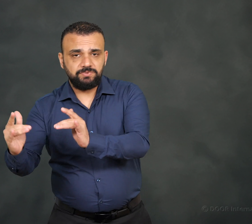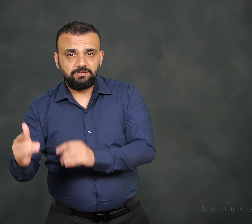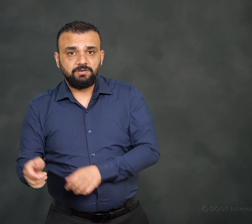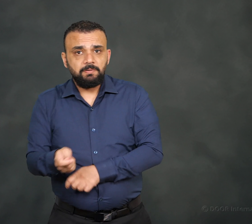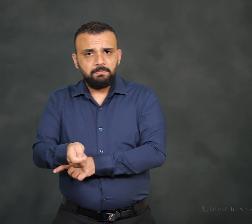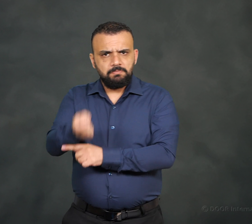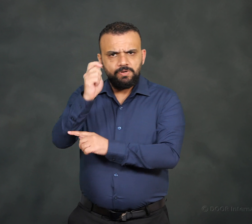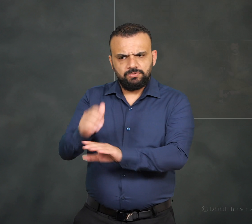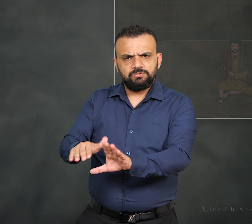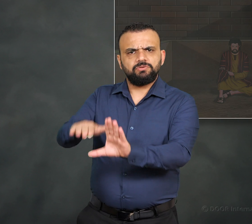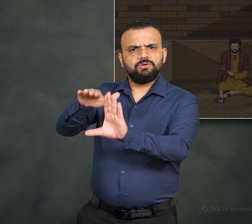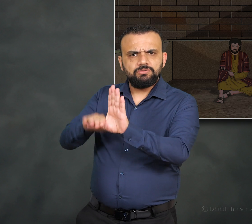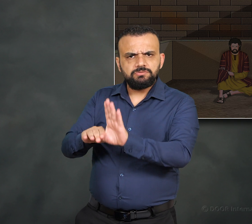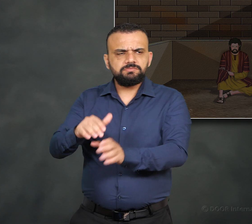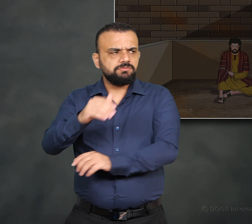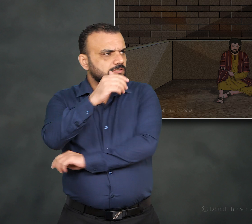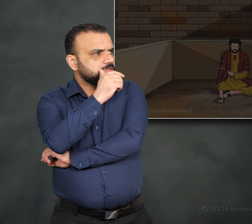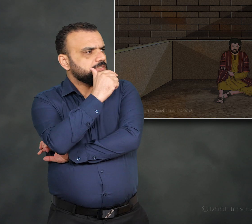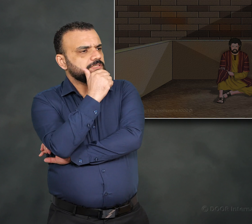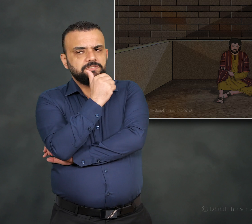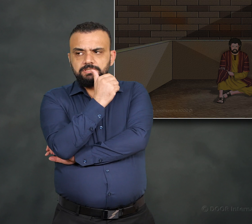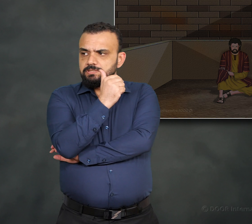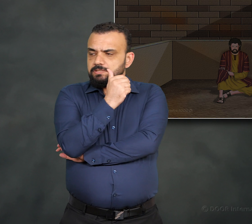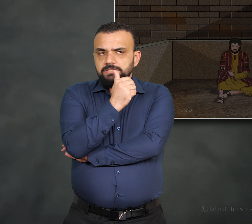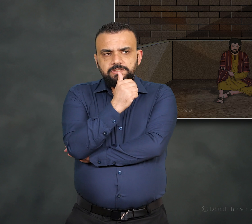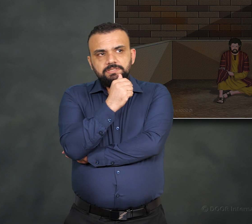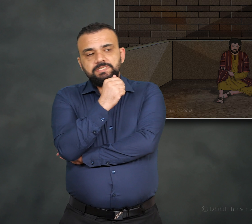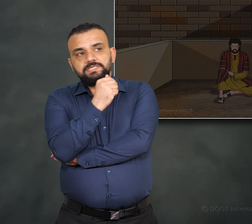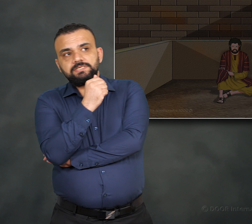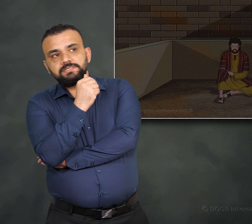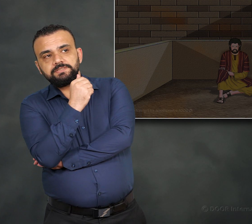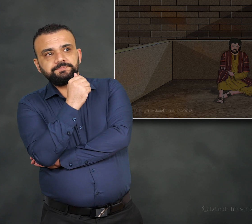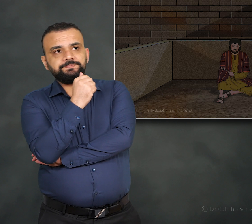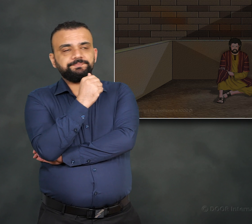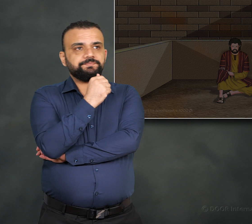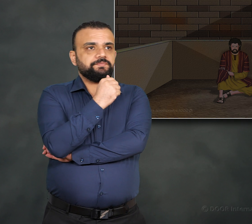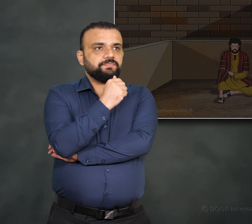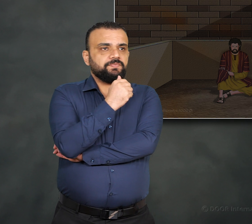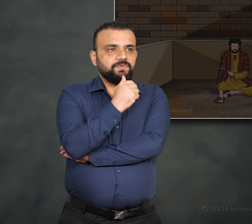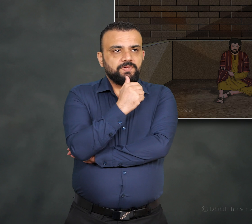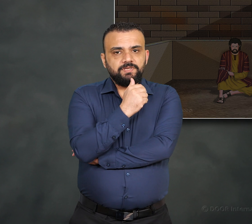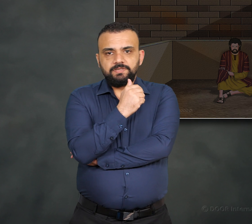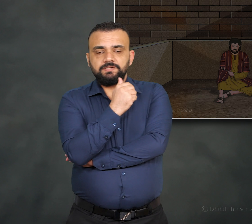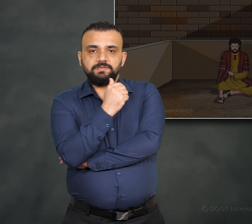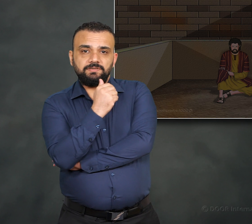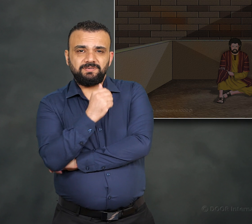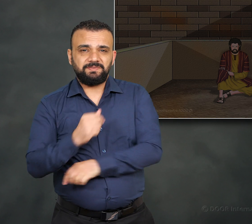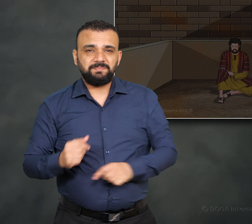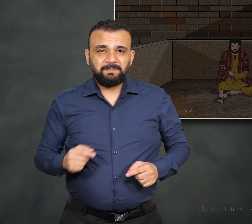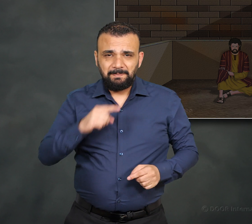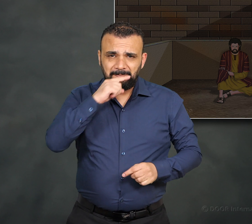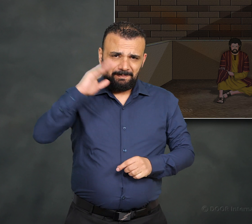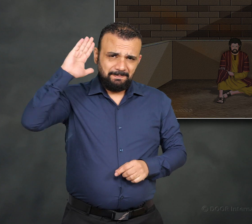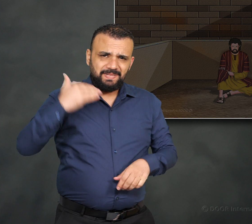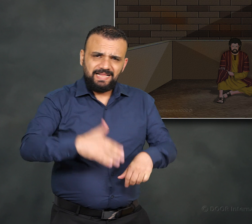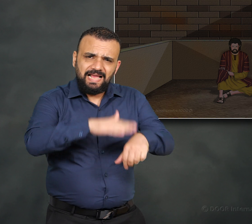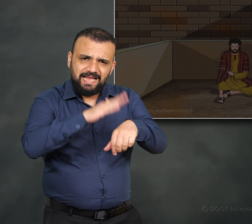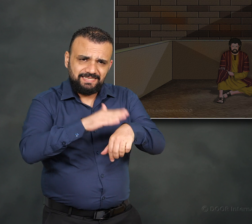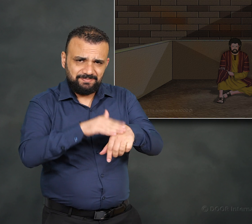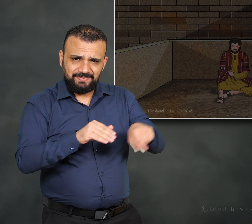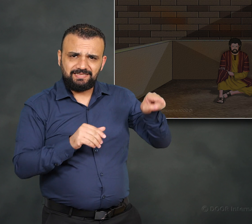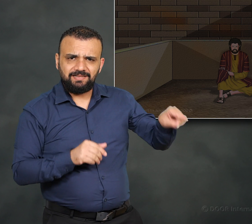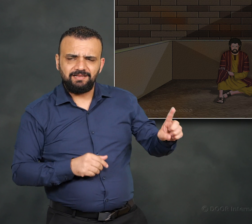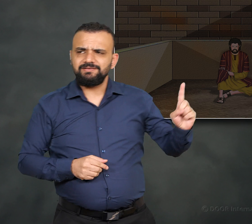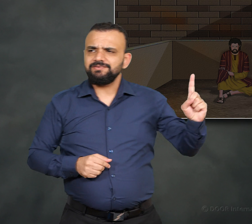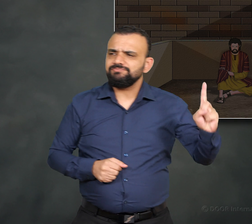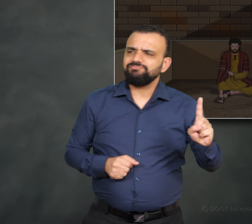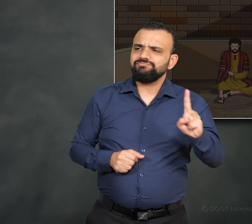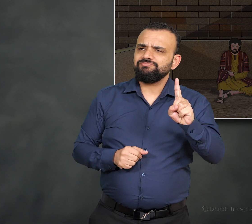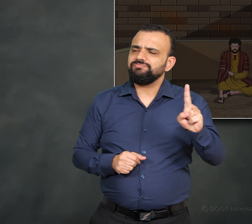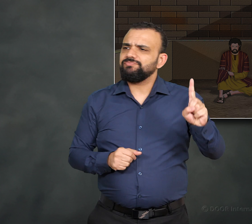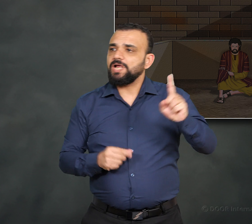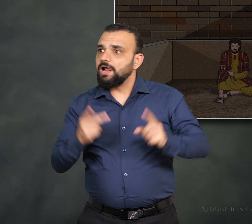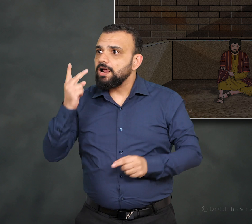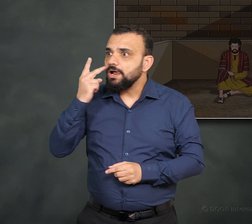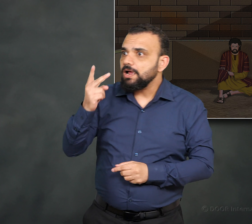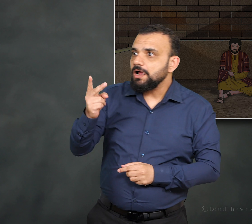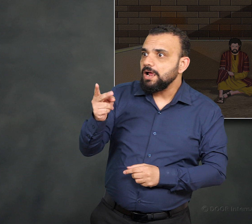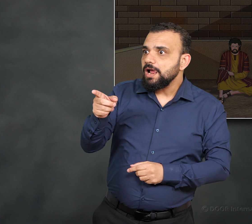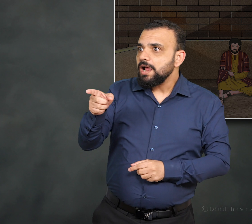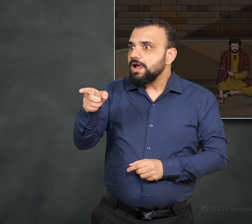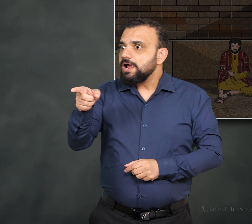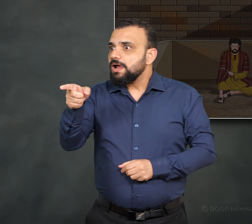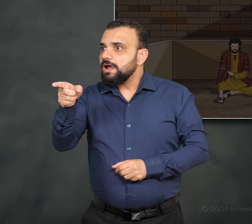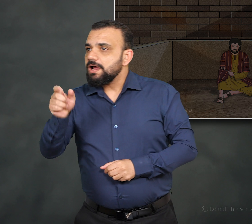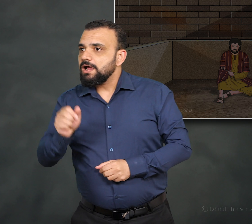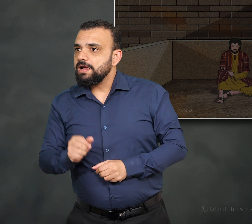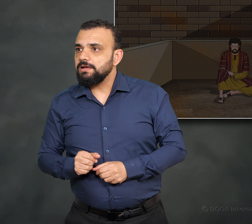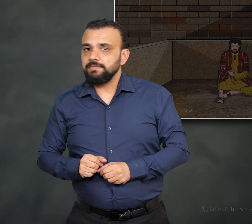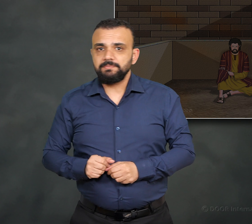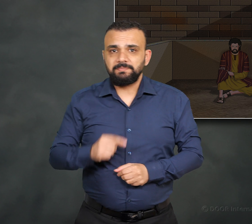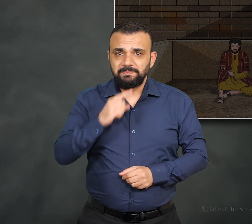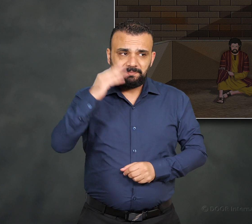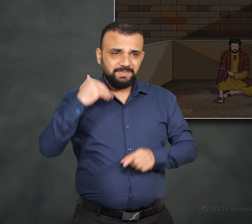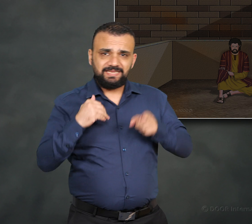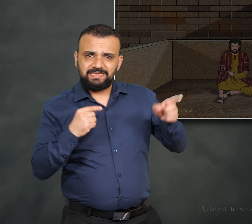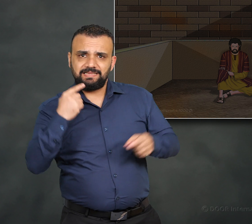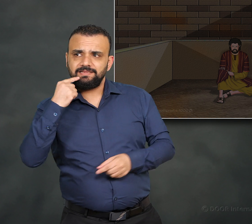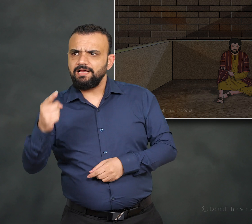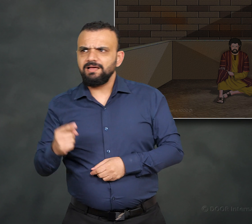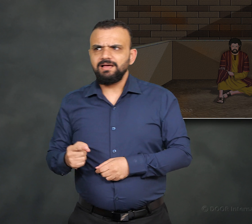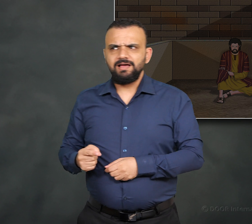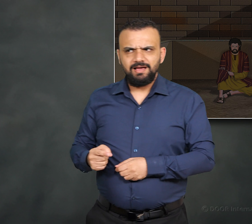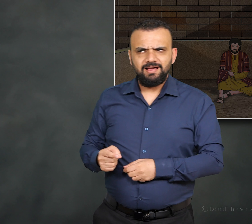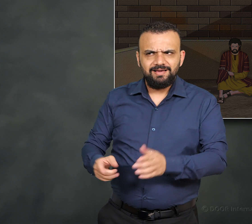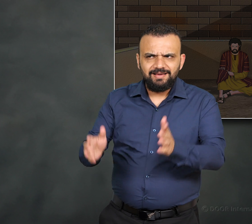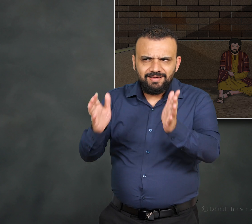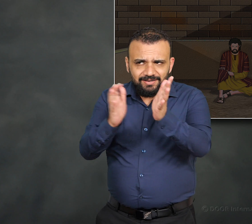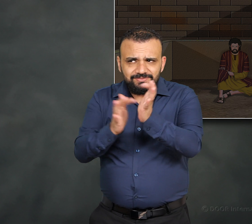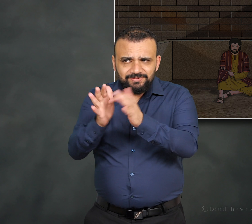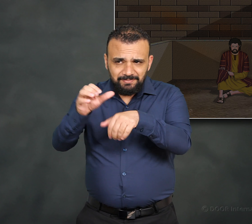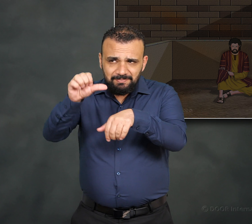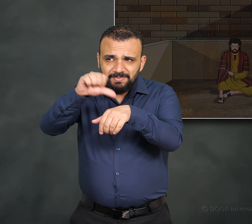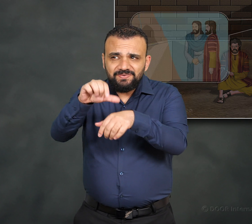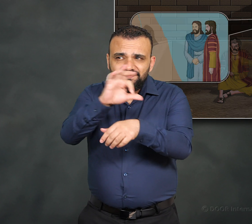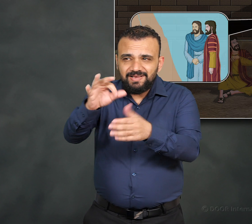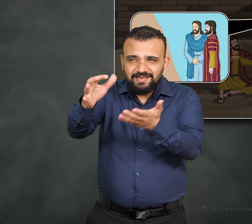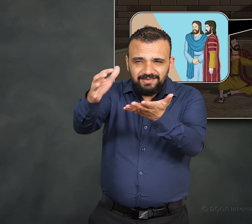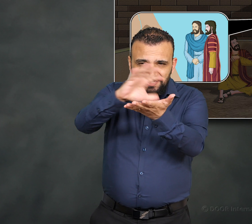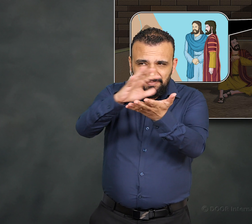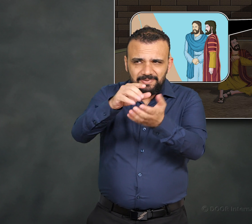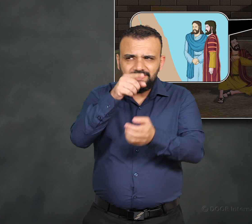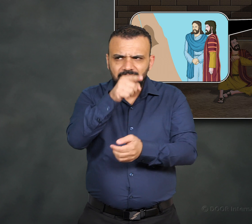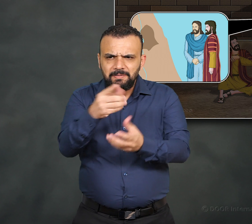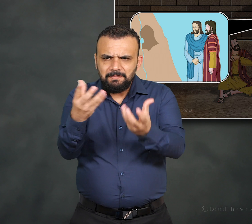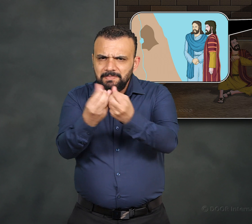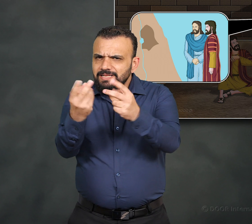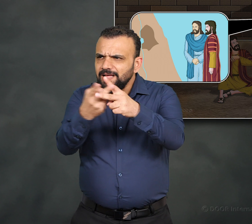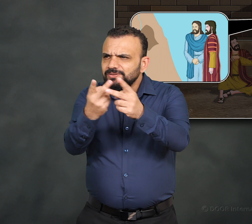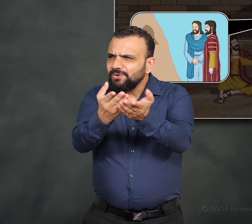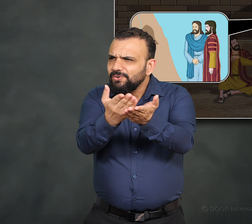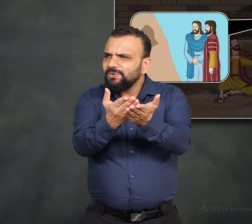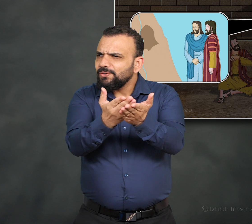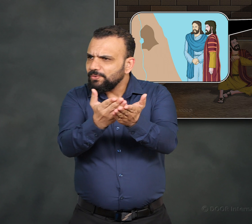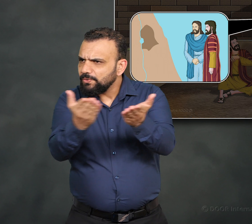Meanwhile, Peter was sitting out in the courtyard, and a servant girl came up to him.